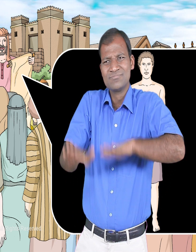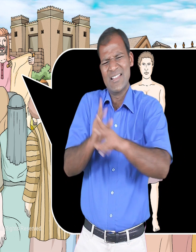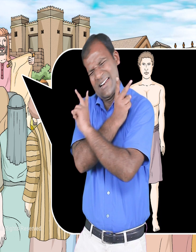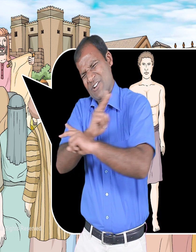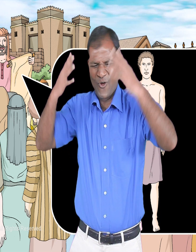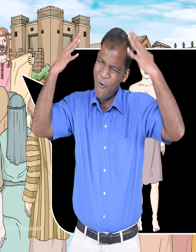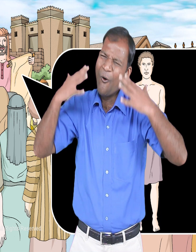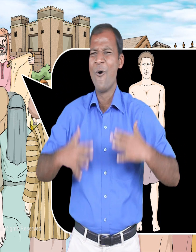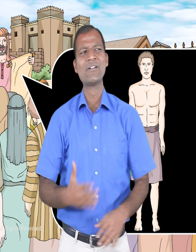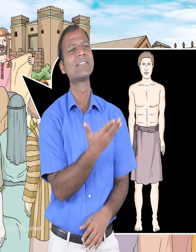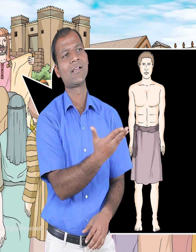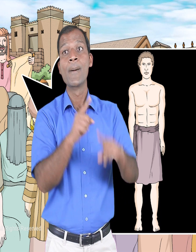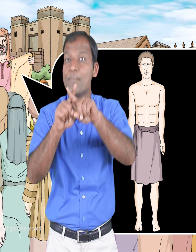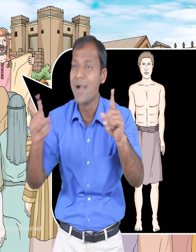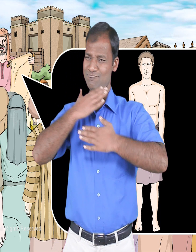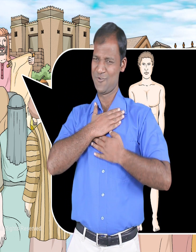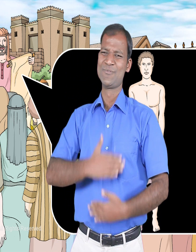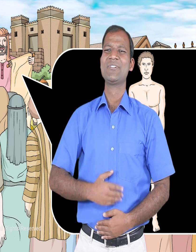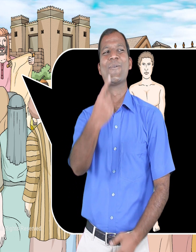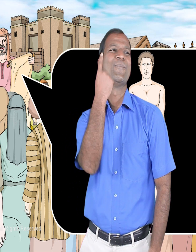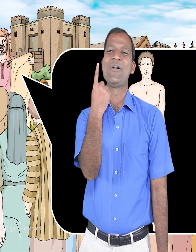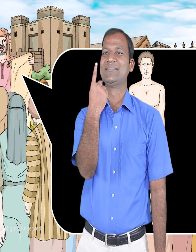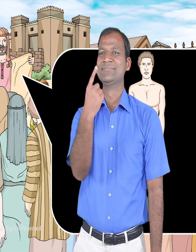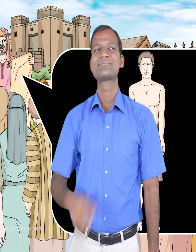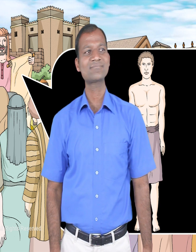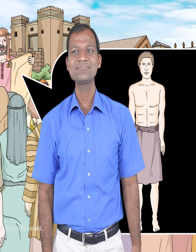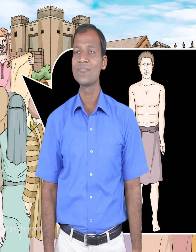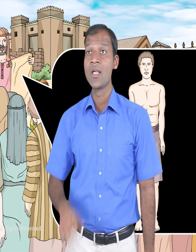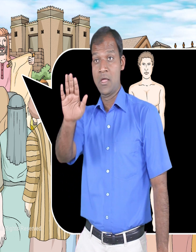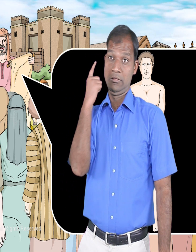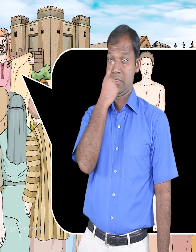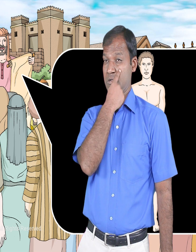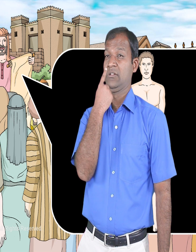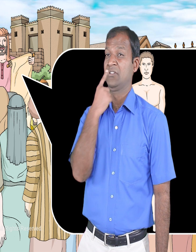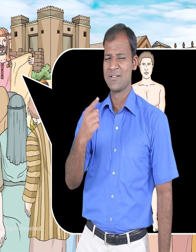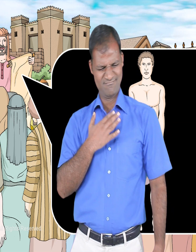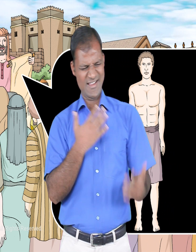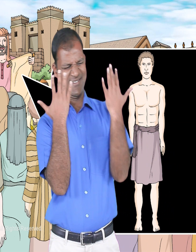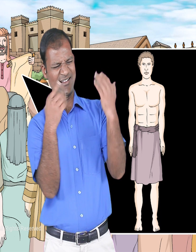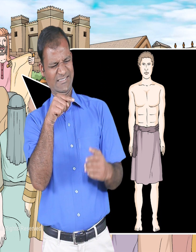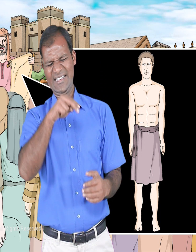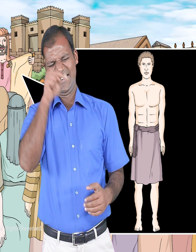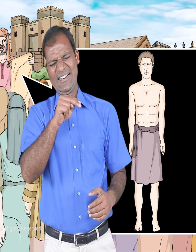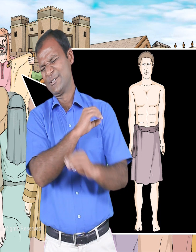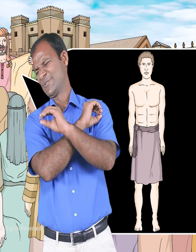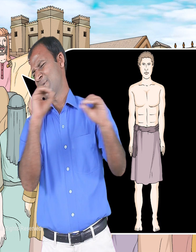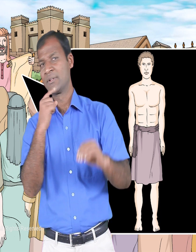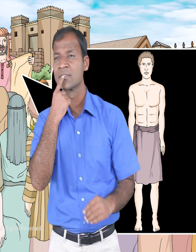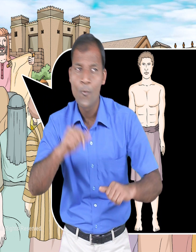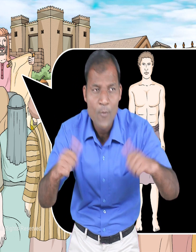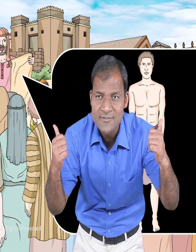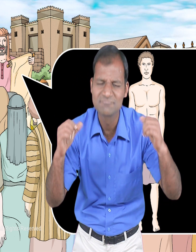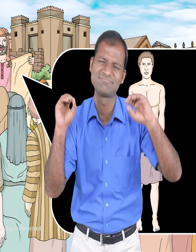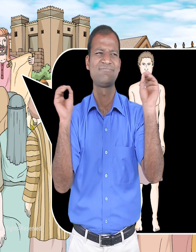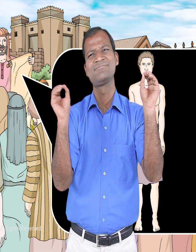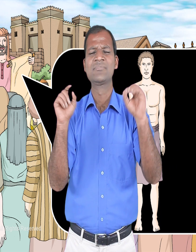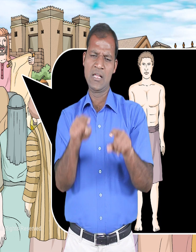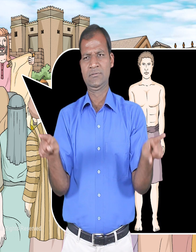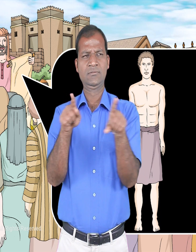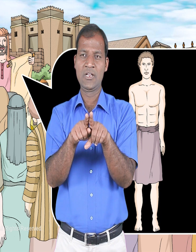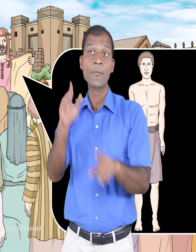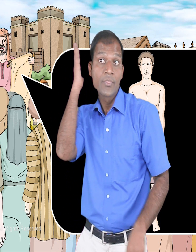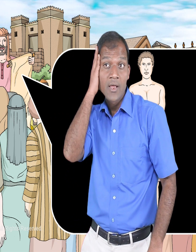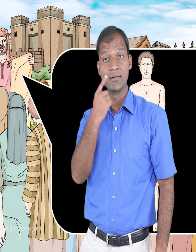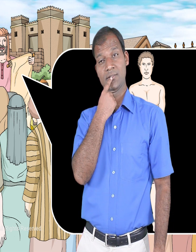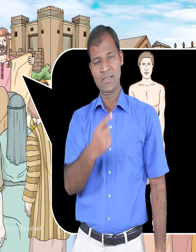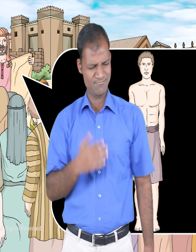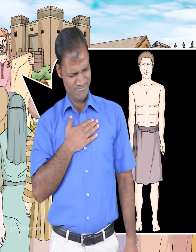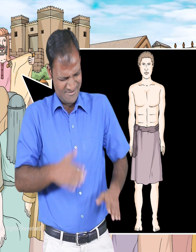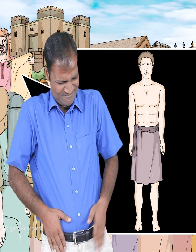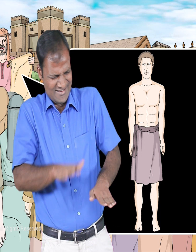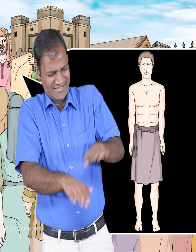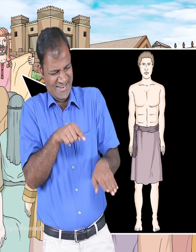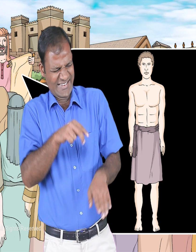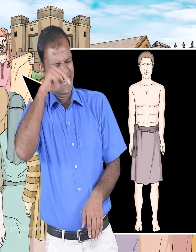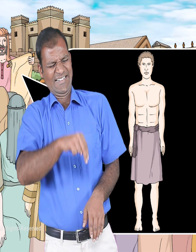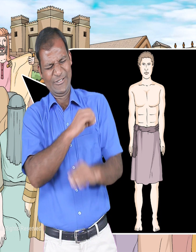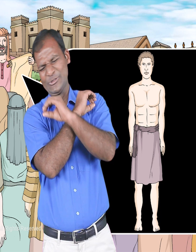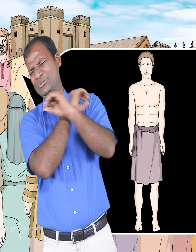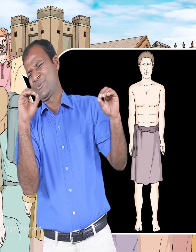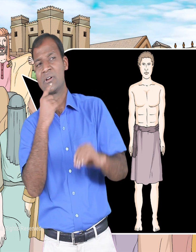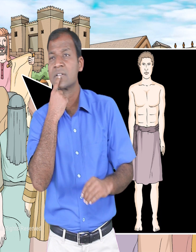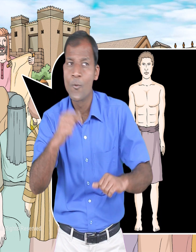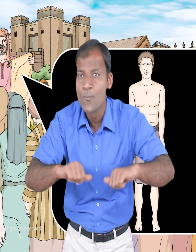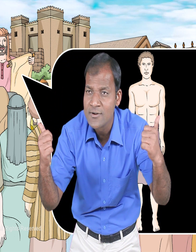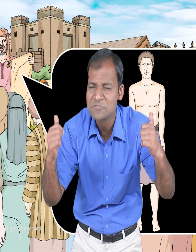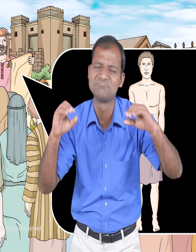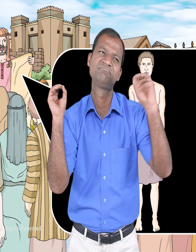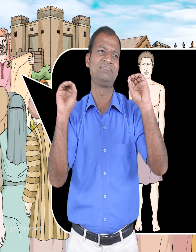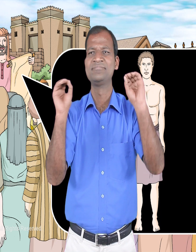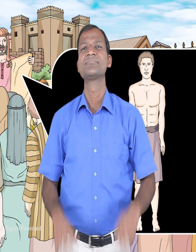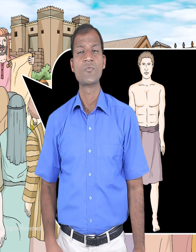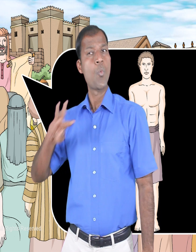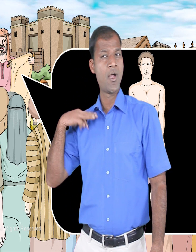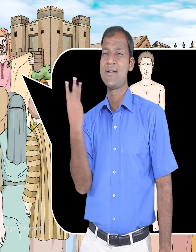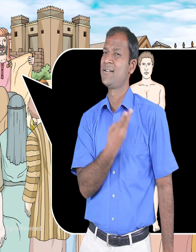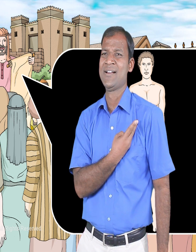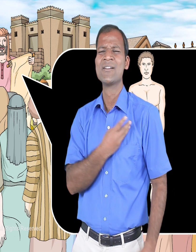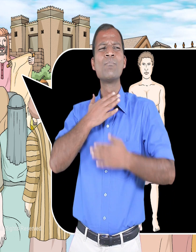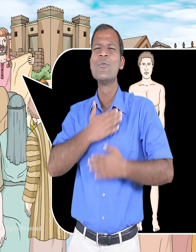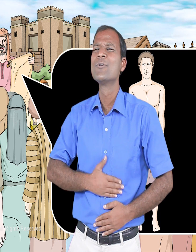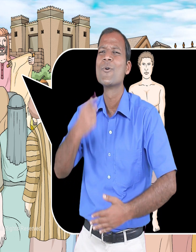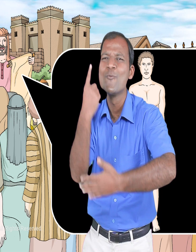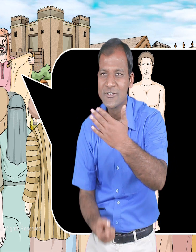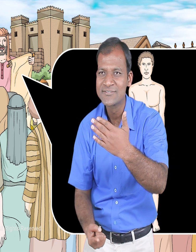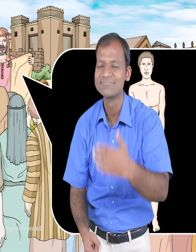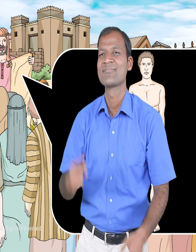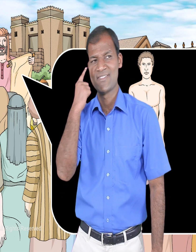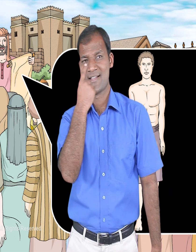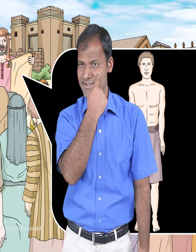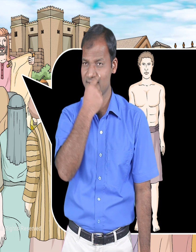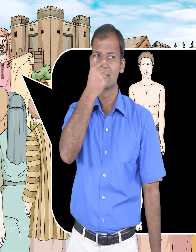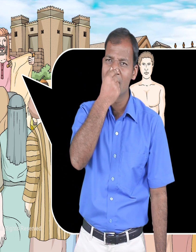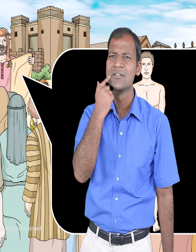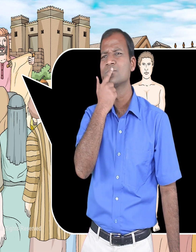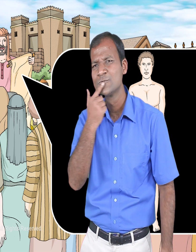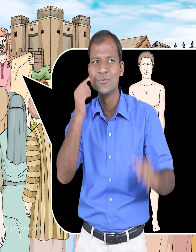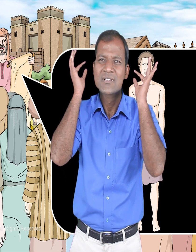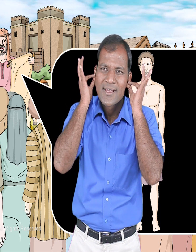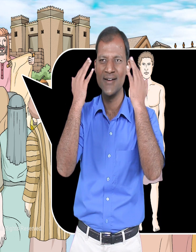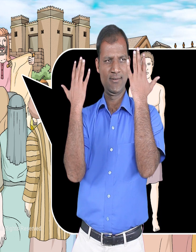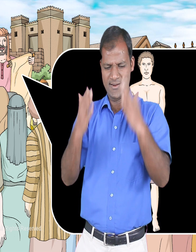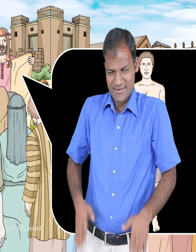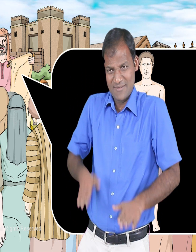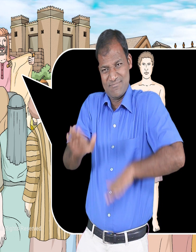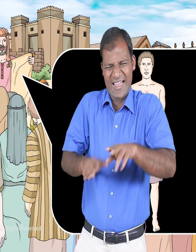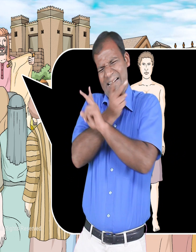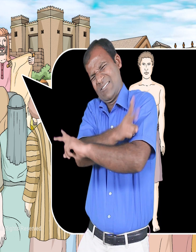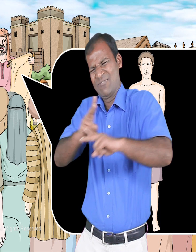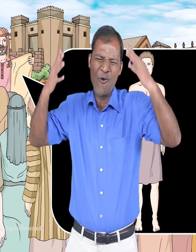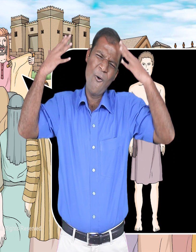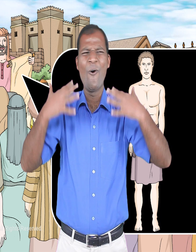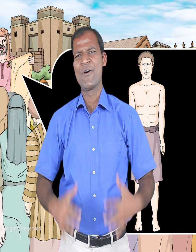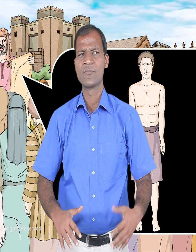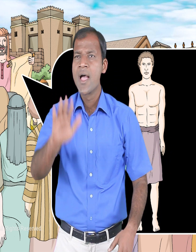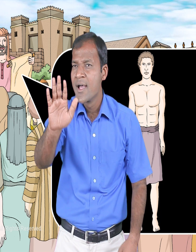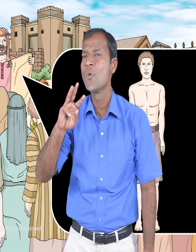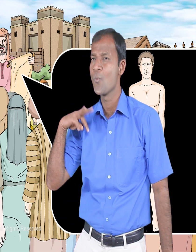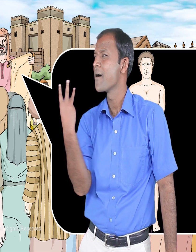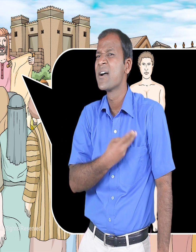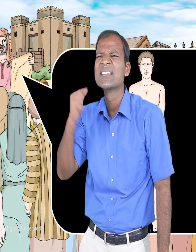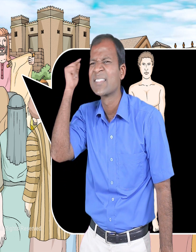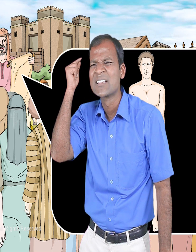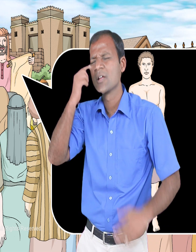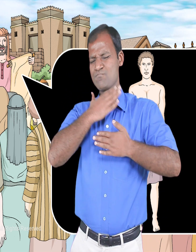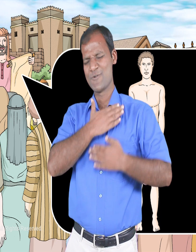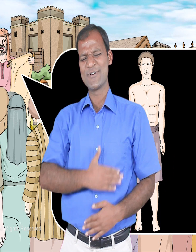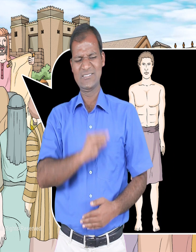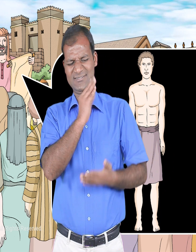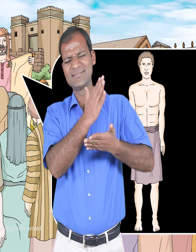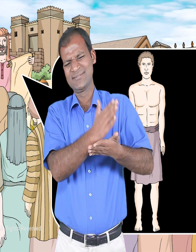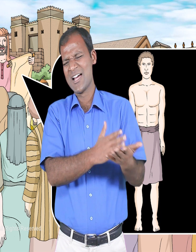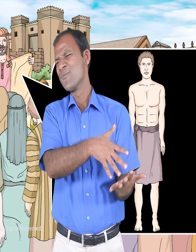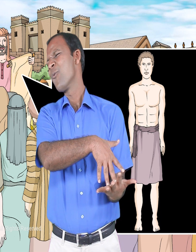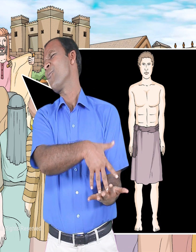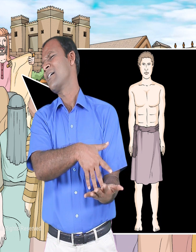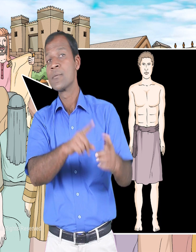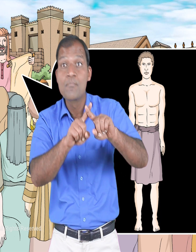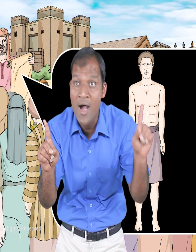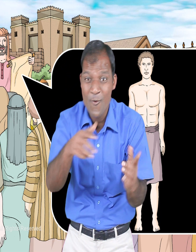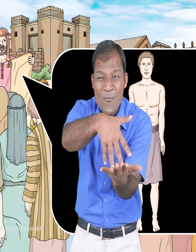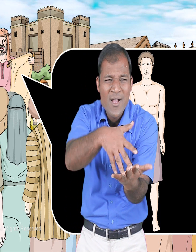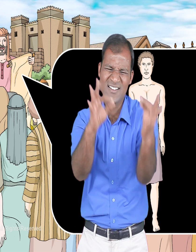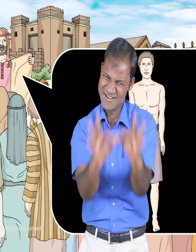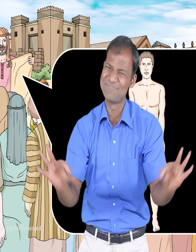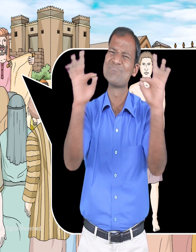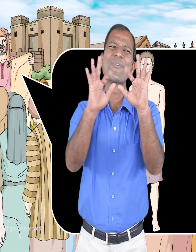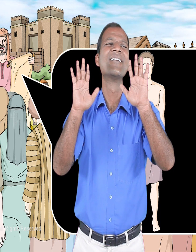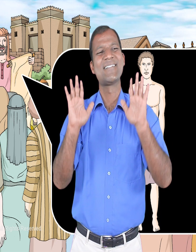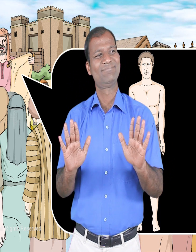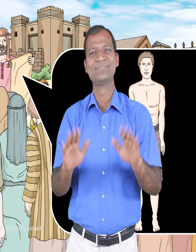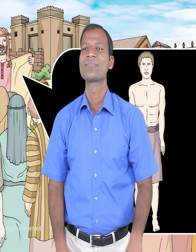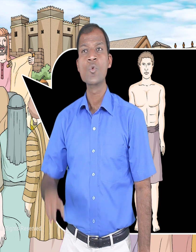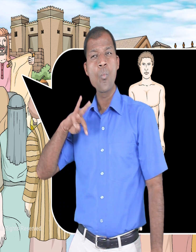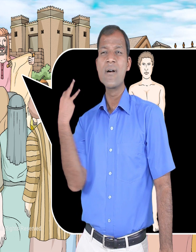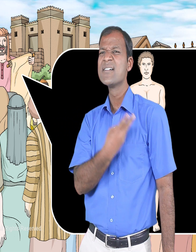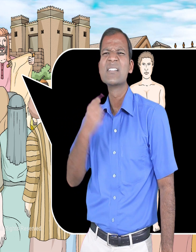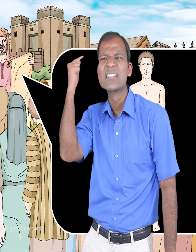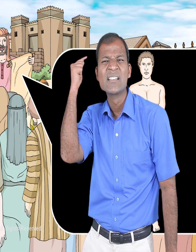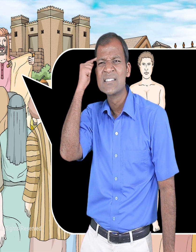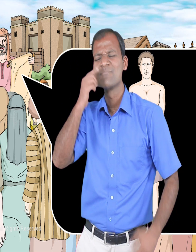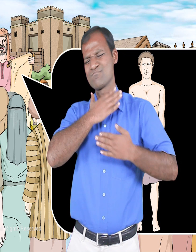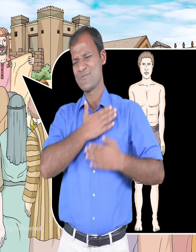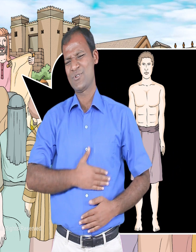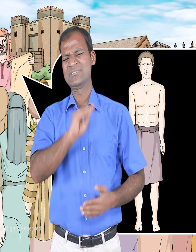The eye cannot say to the hand, “I do not need you.” Nor can the head say to the feet, “I do not need you.”